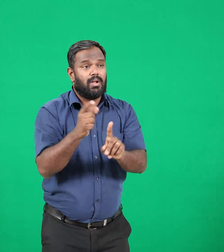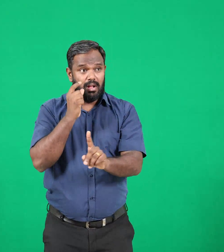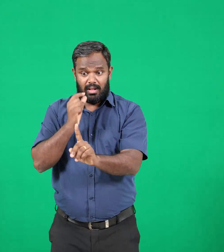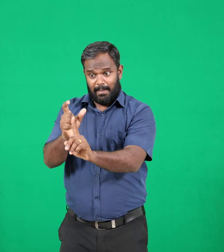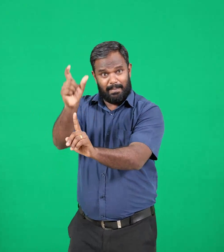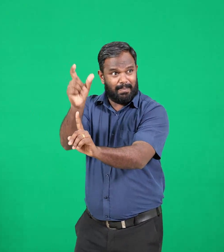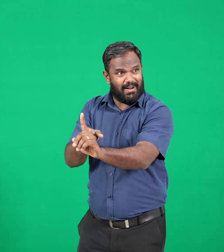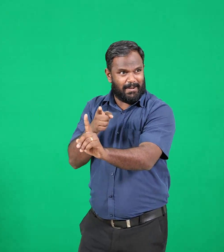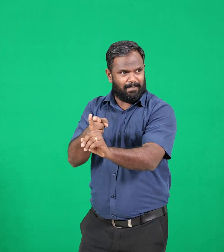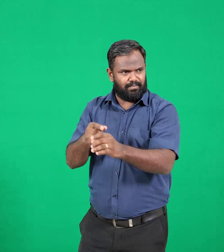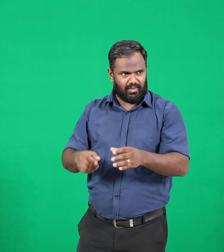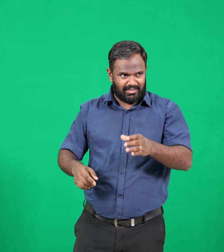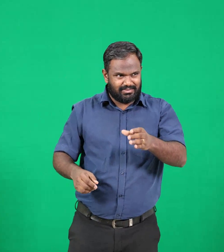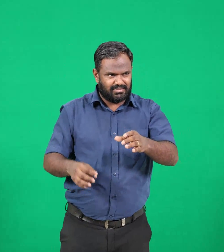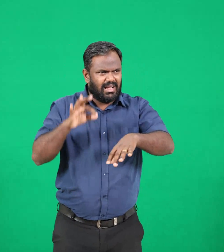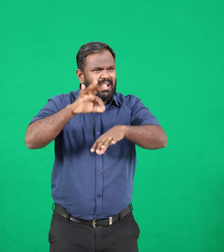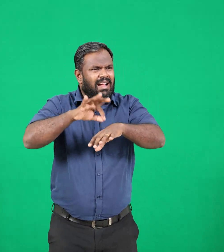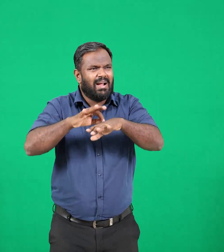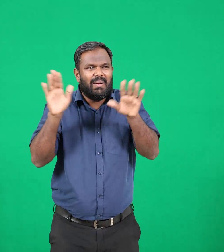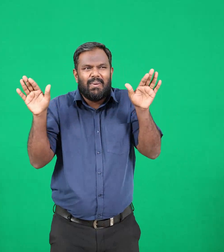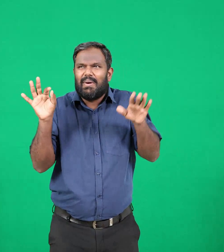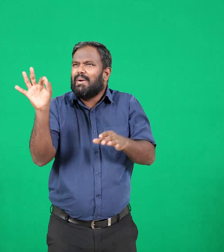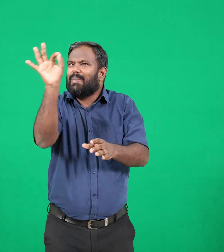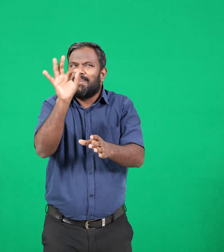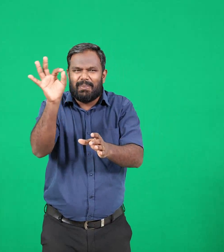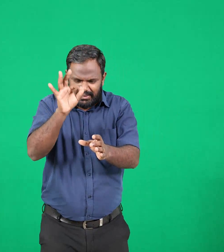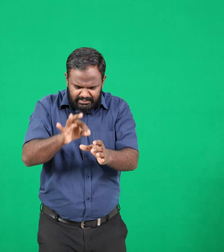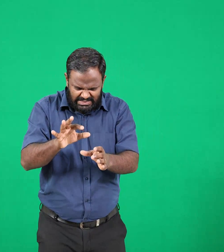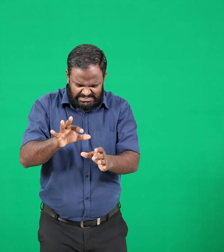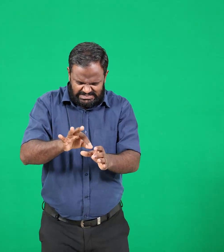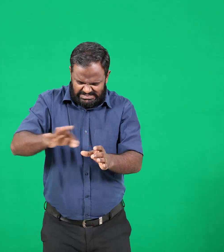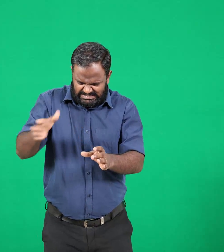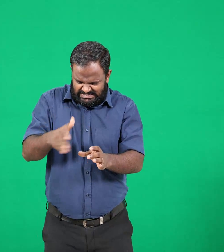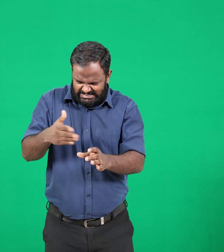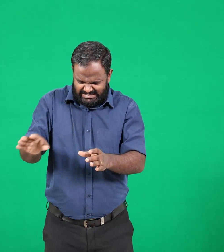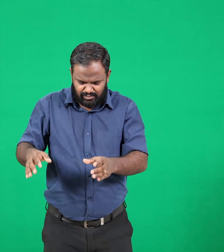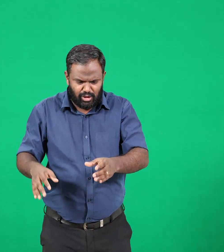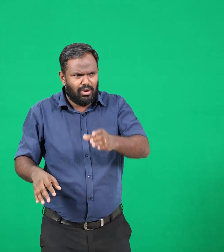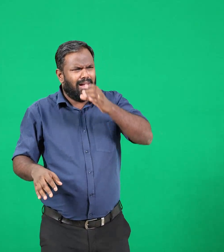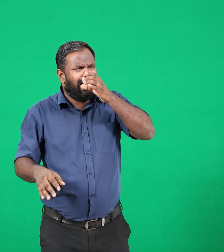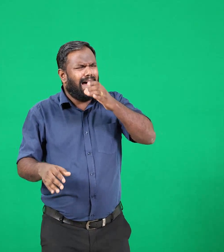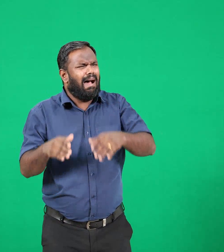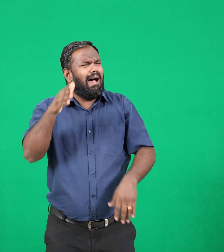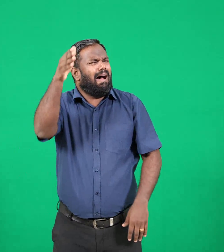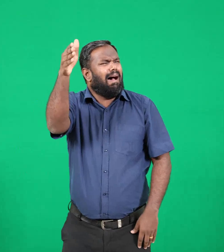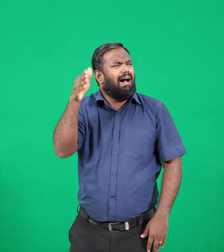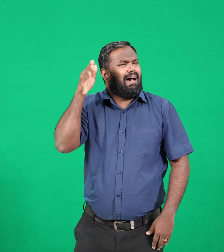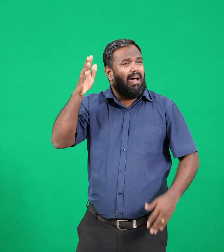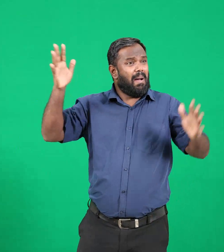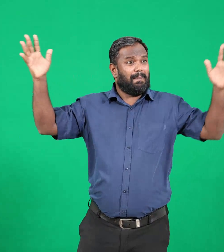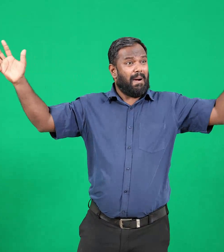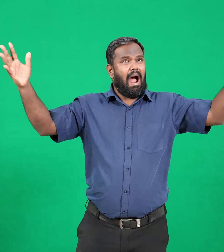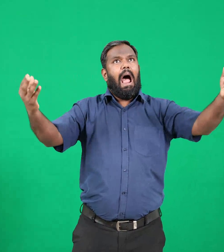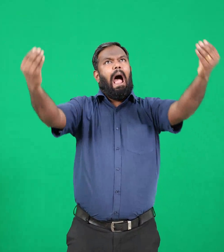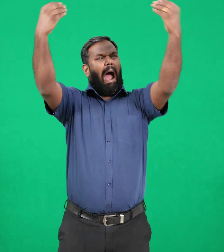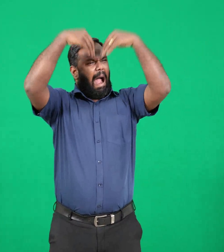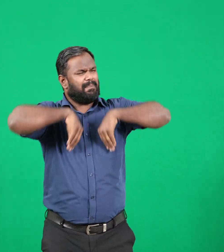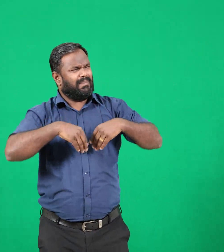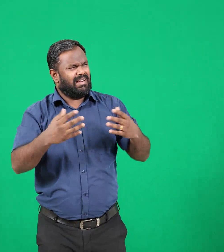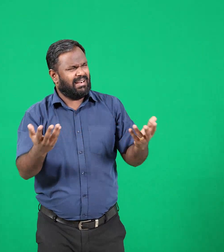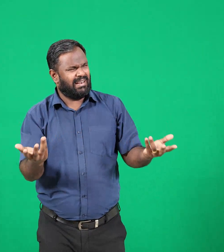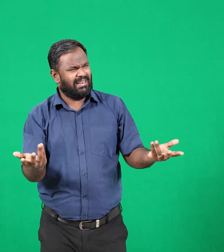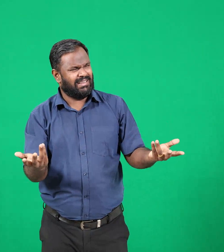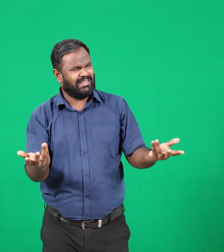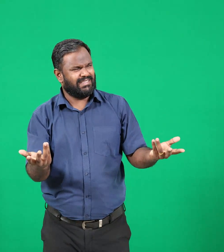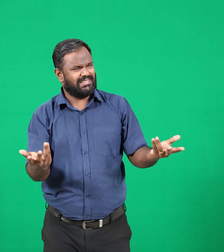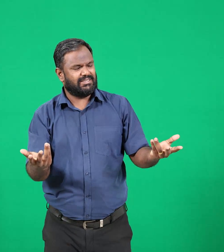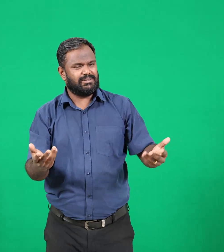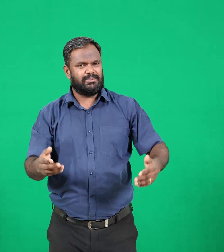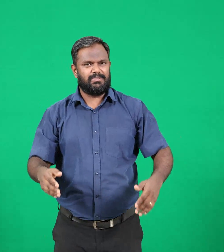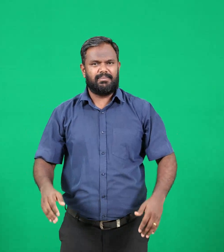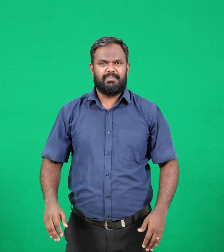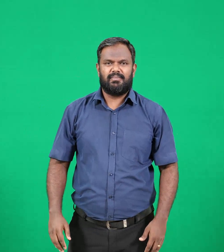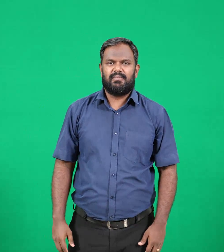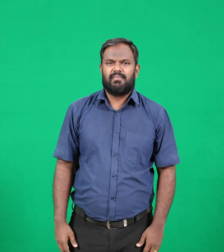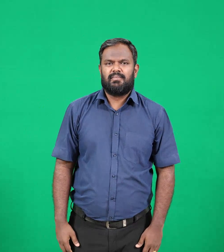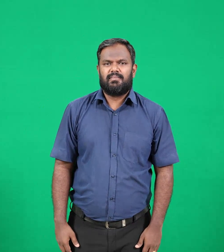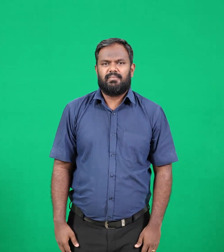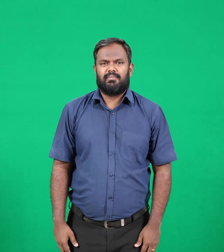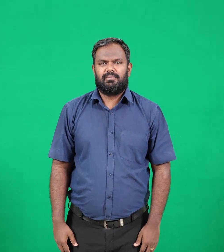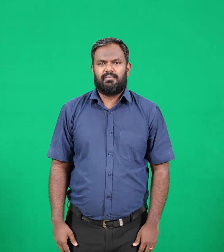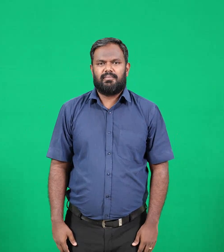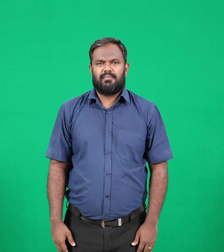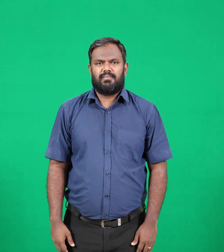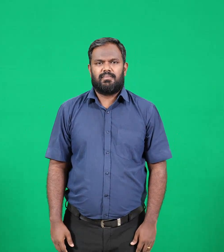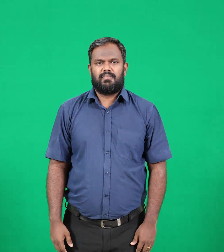You strain out a gnat but swallow a camel.